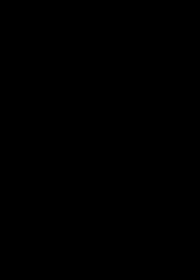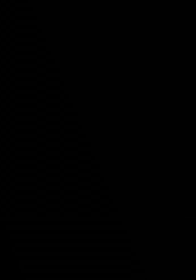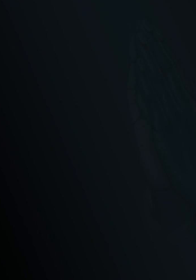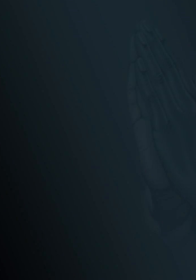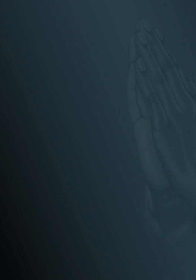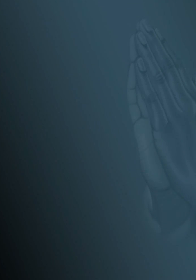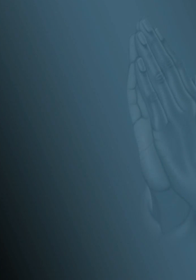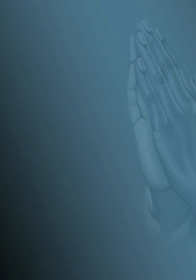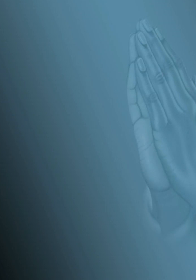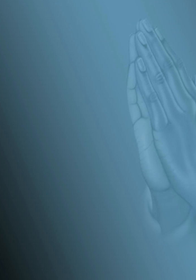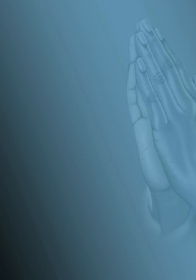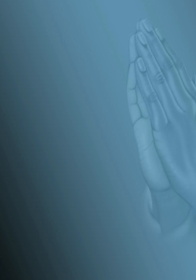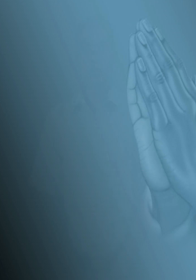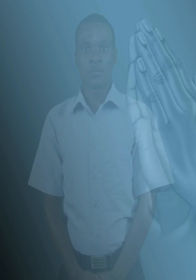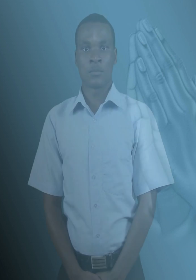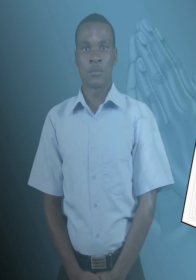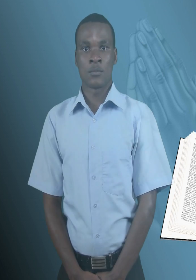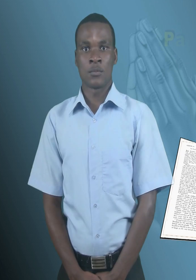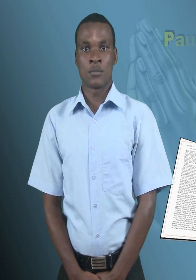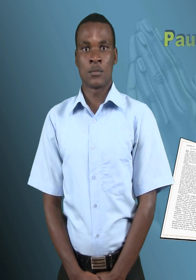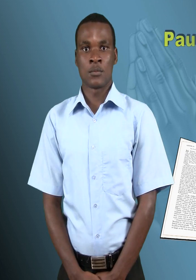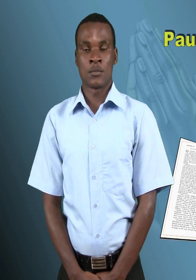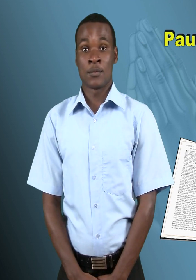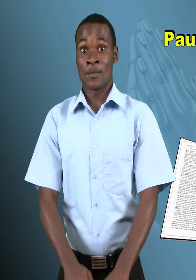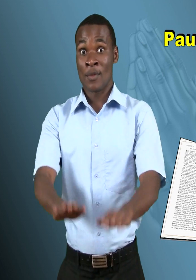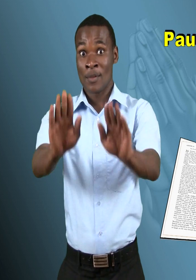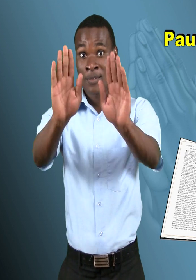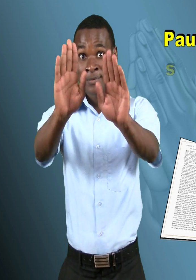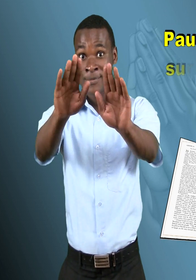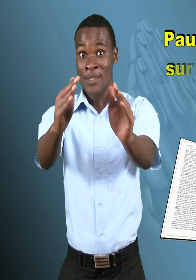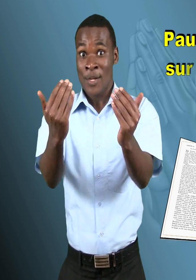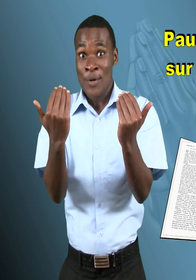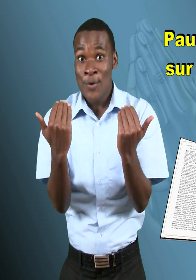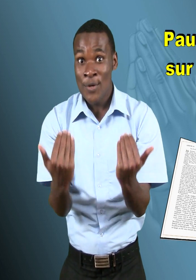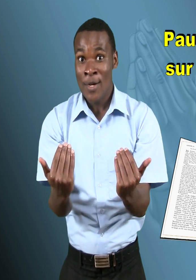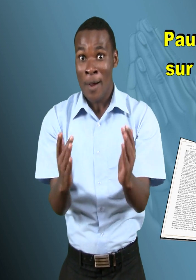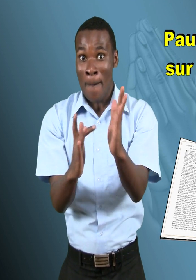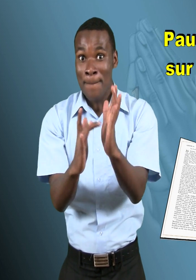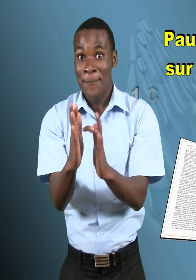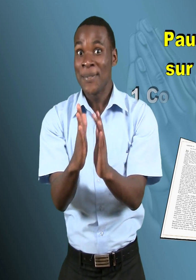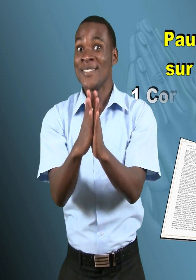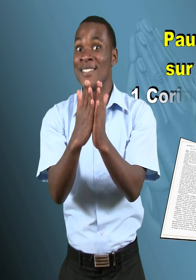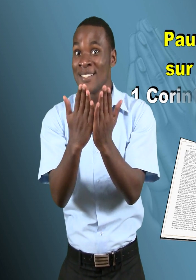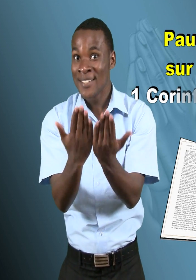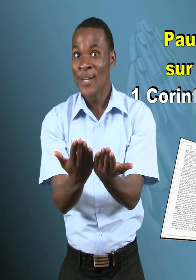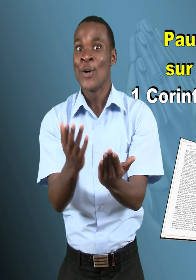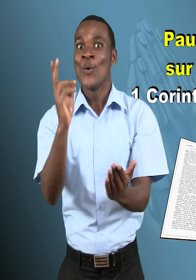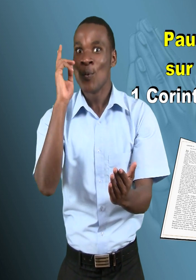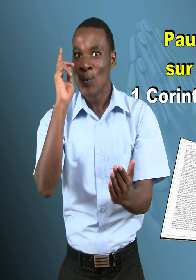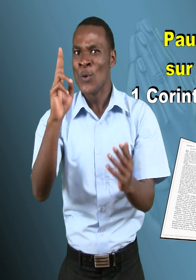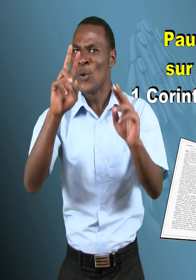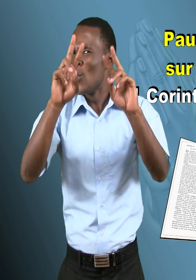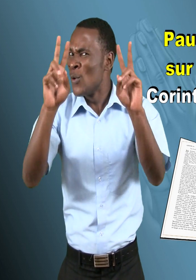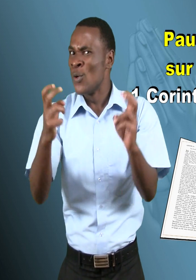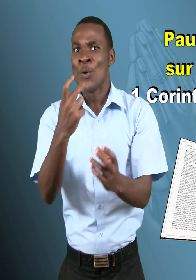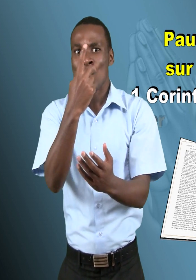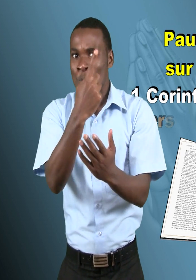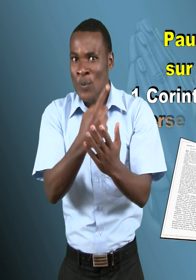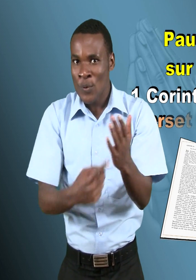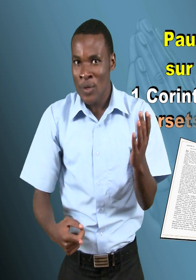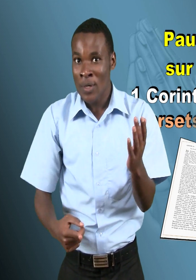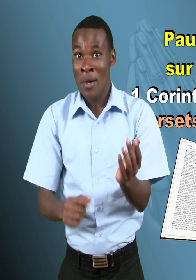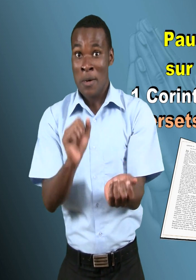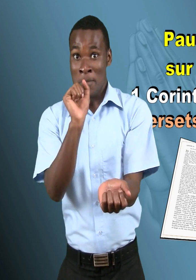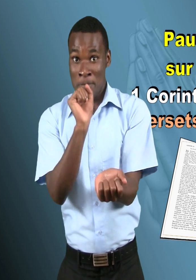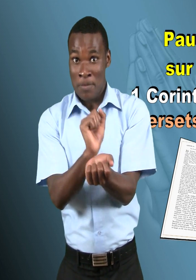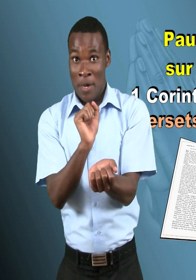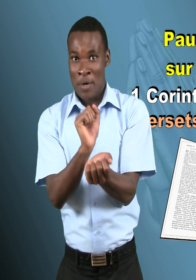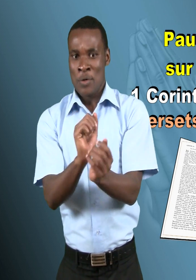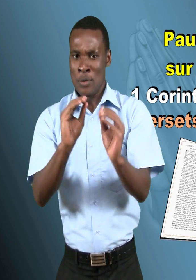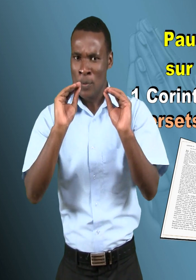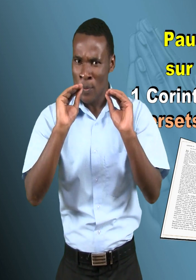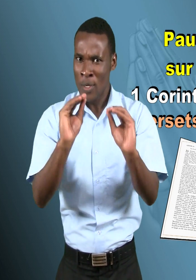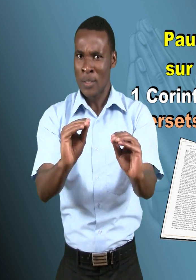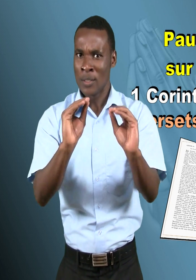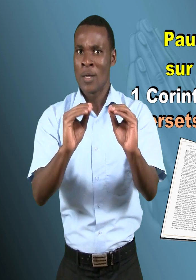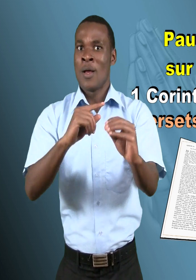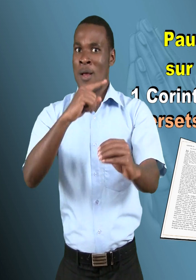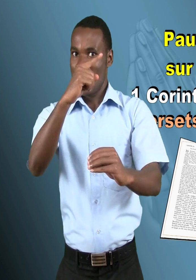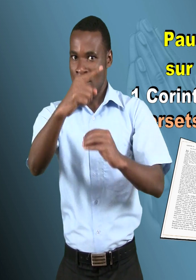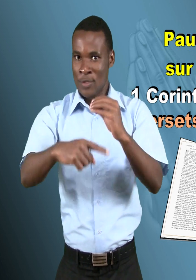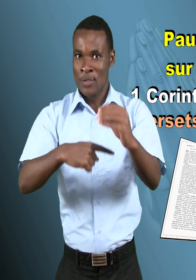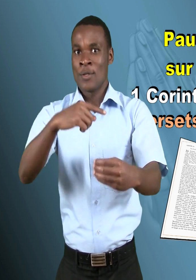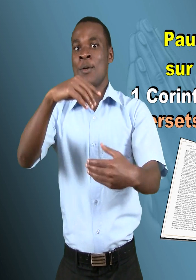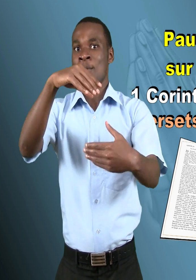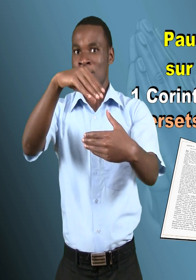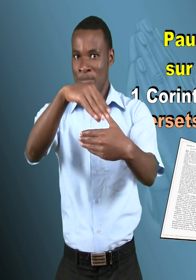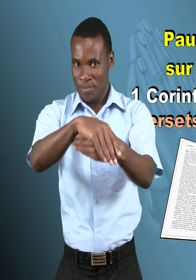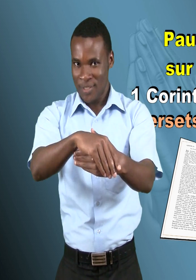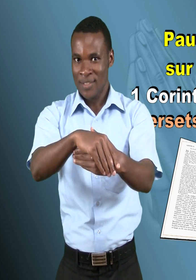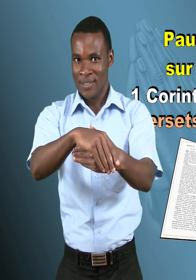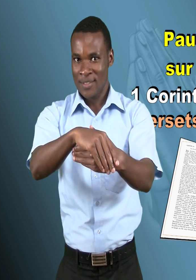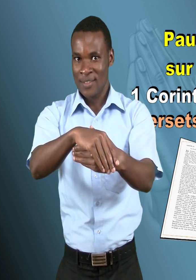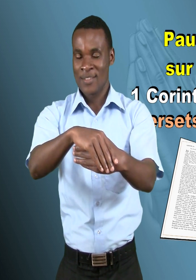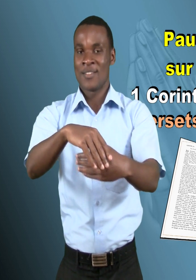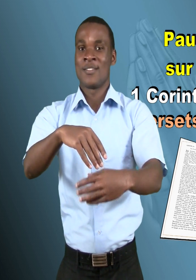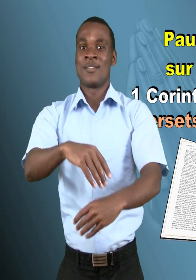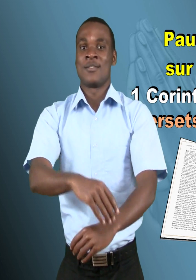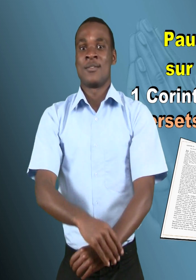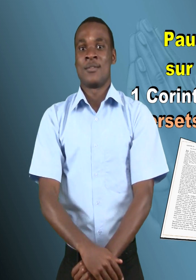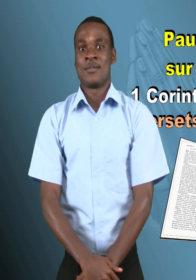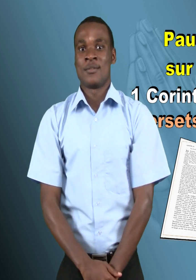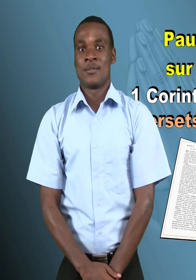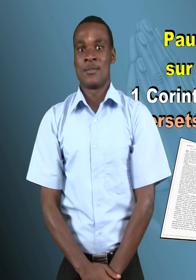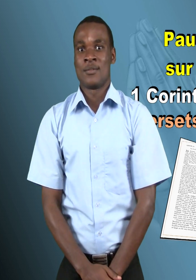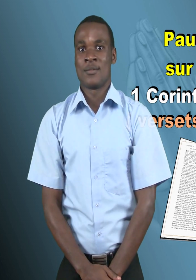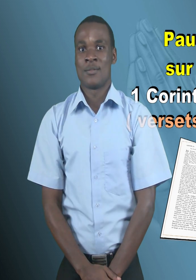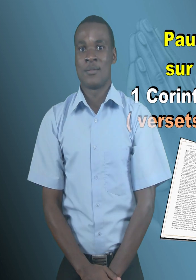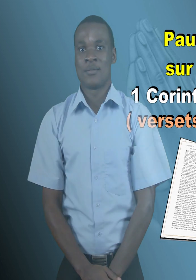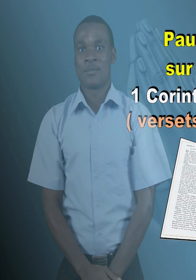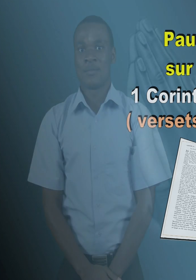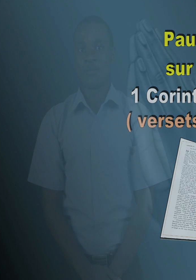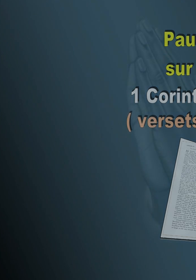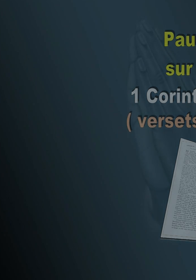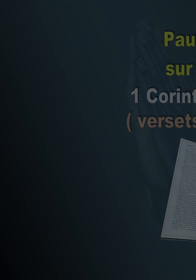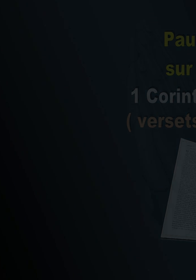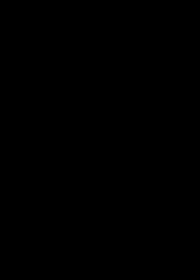Paul teaches about marriage